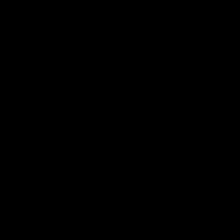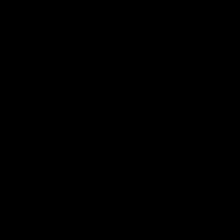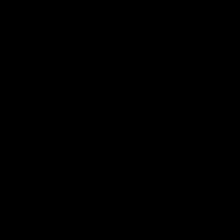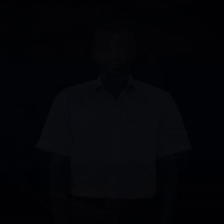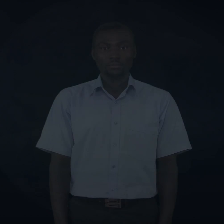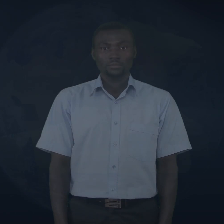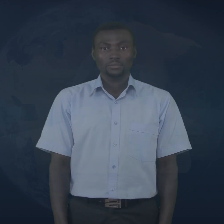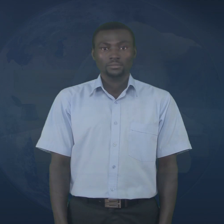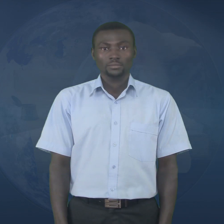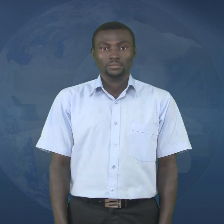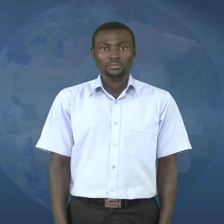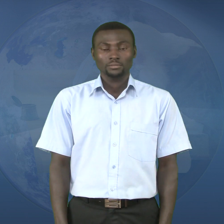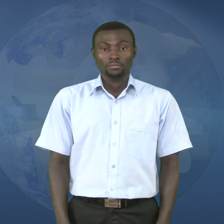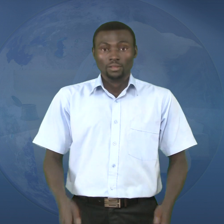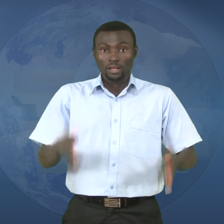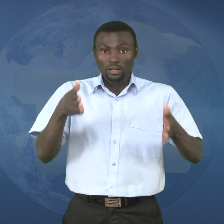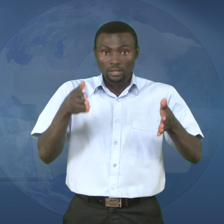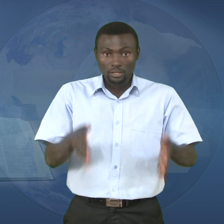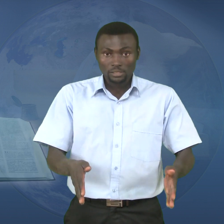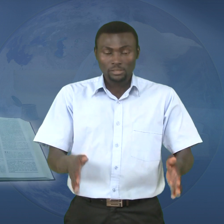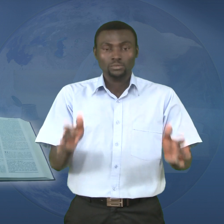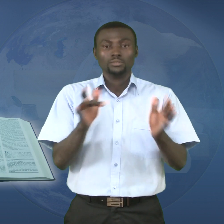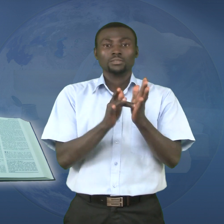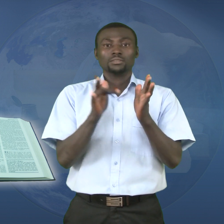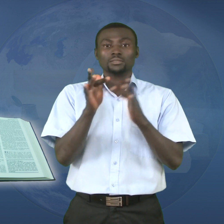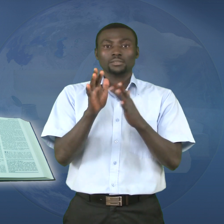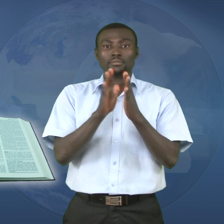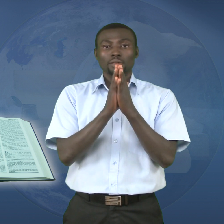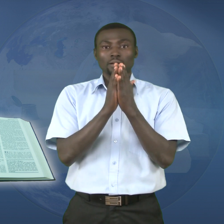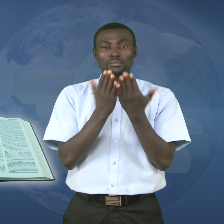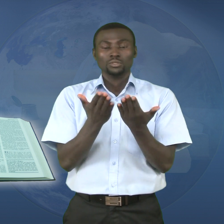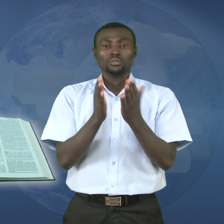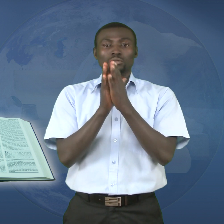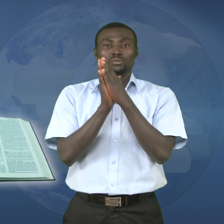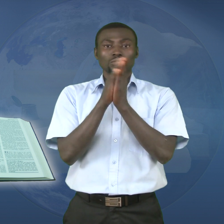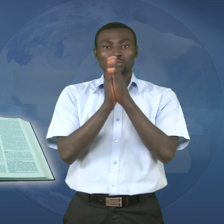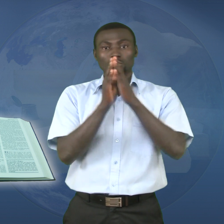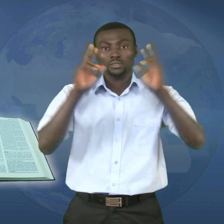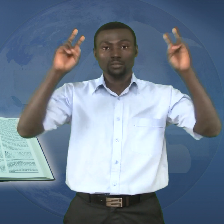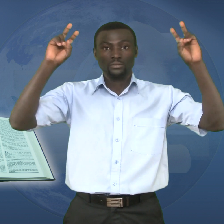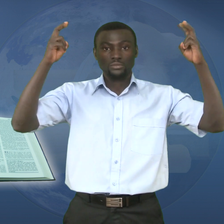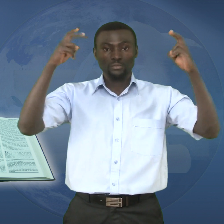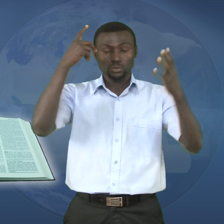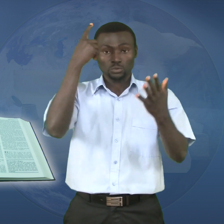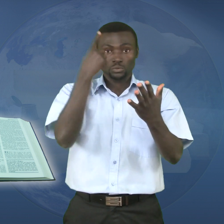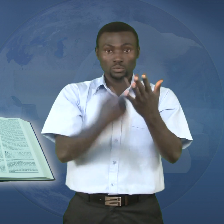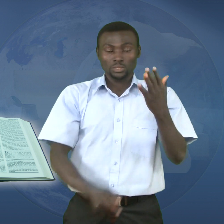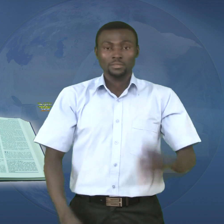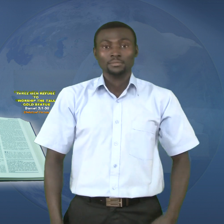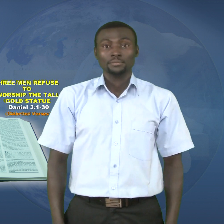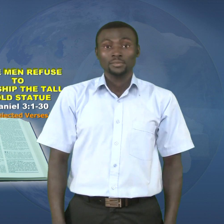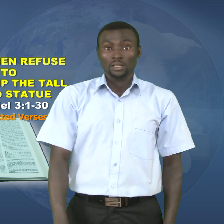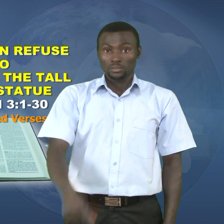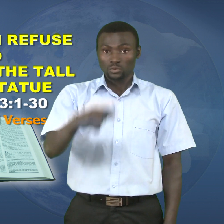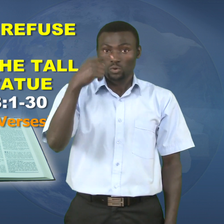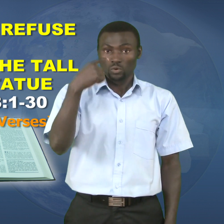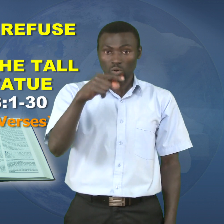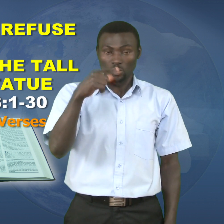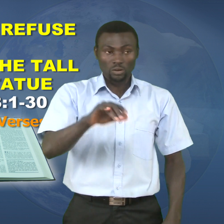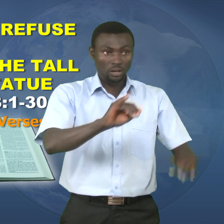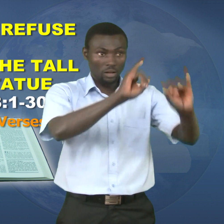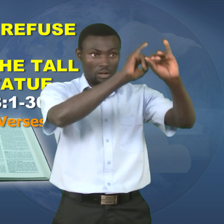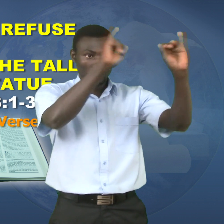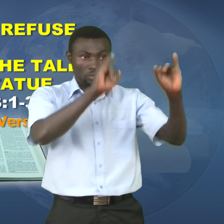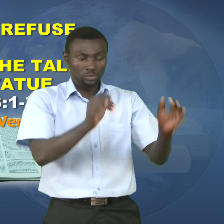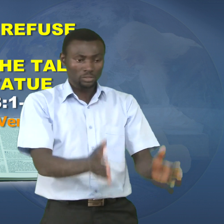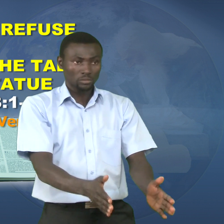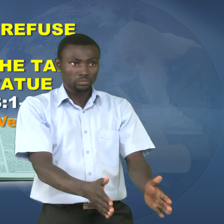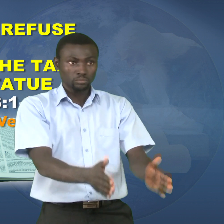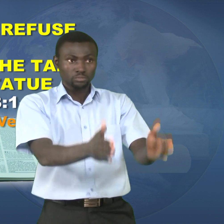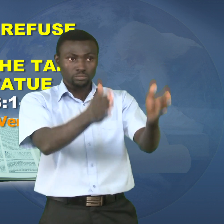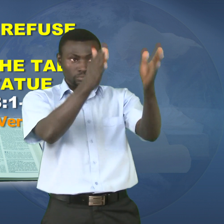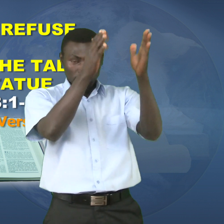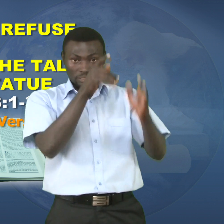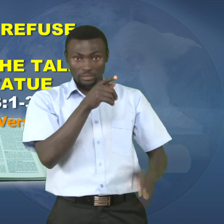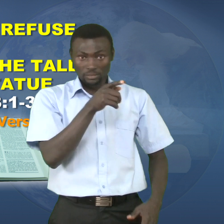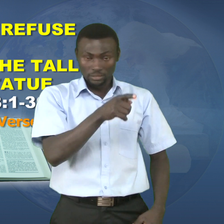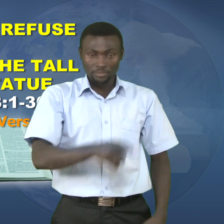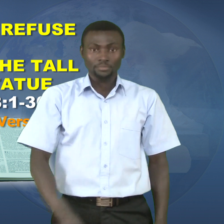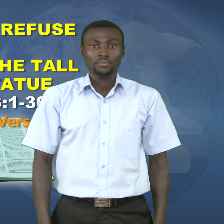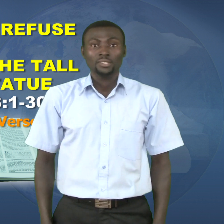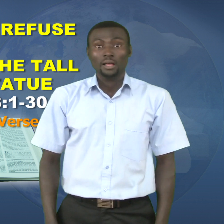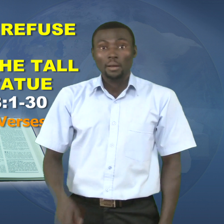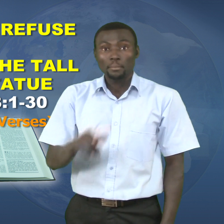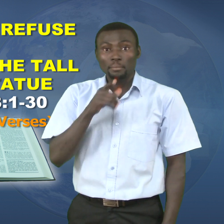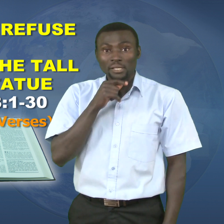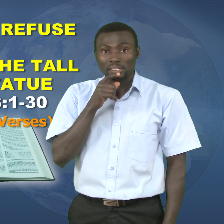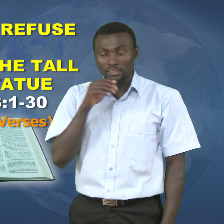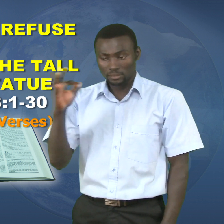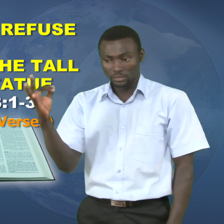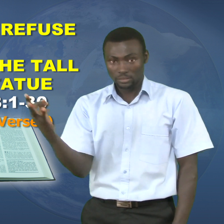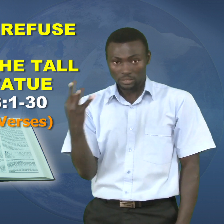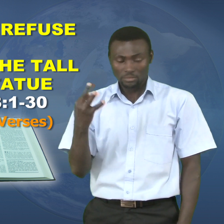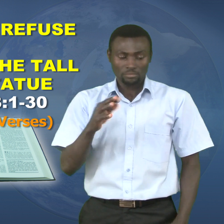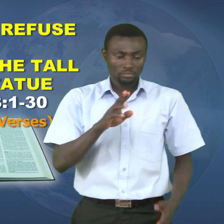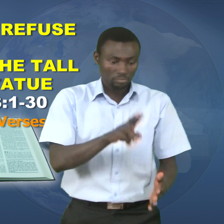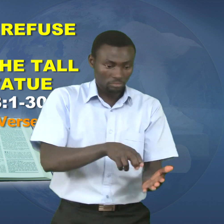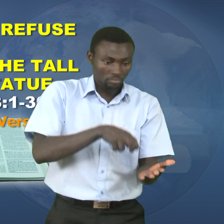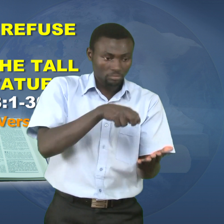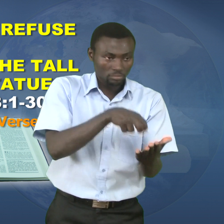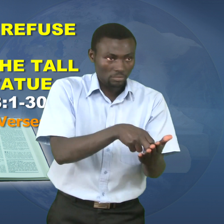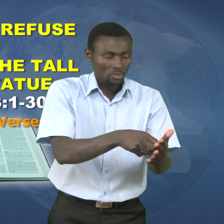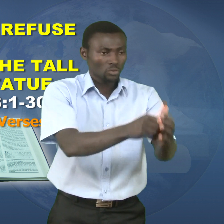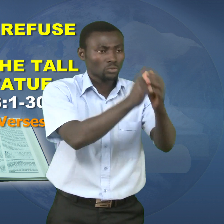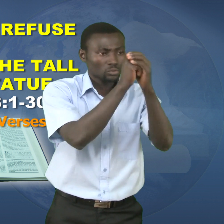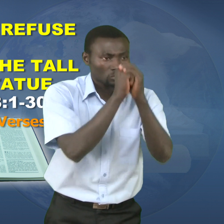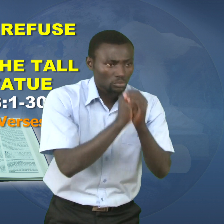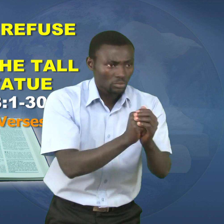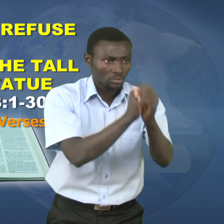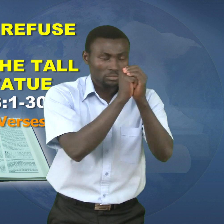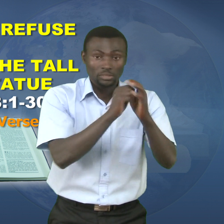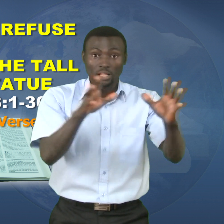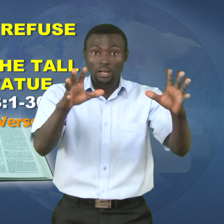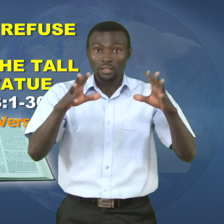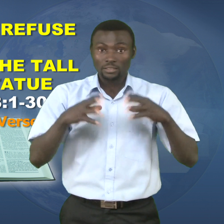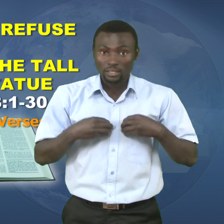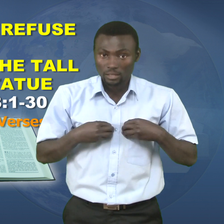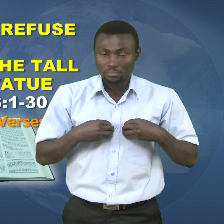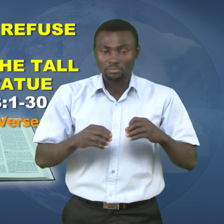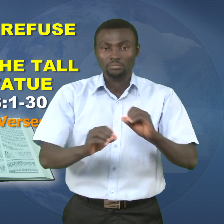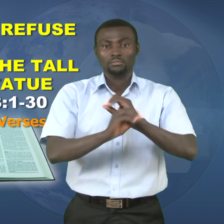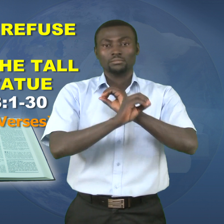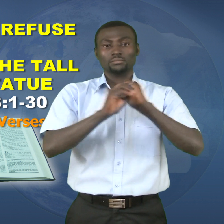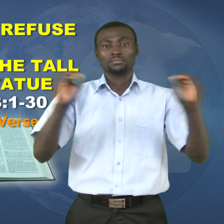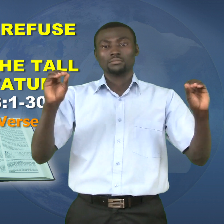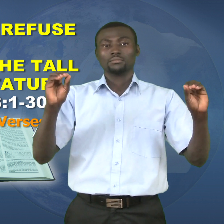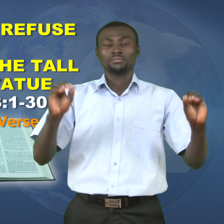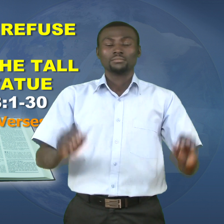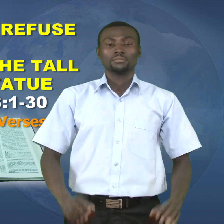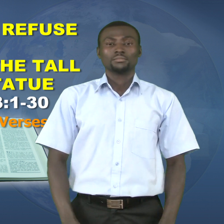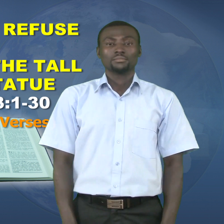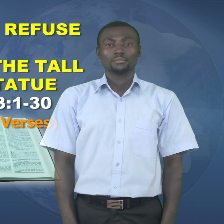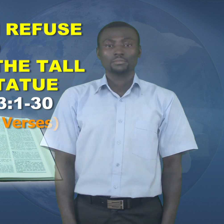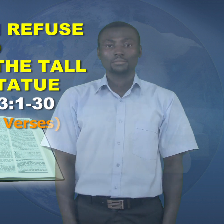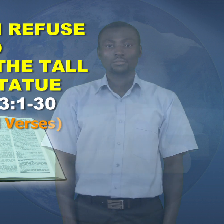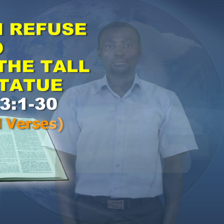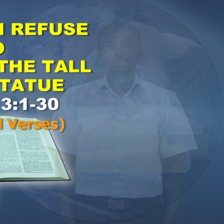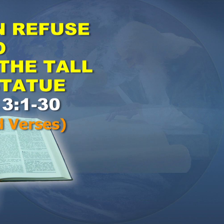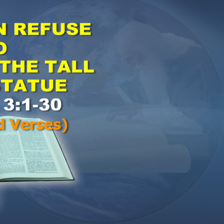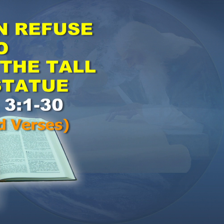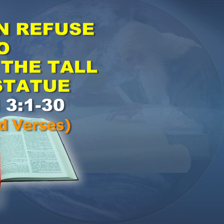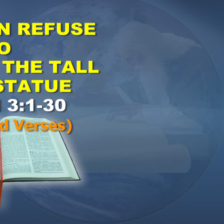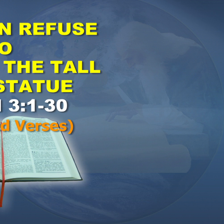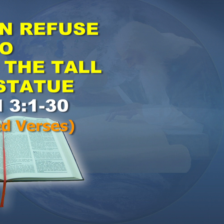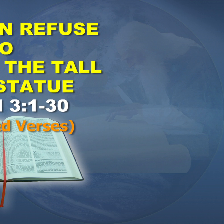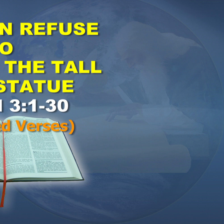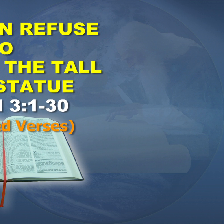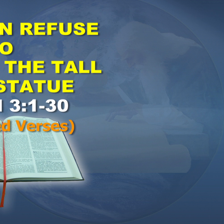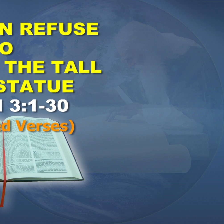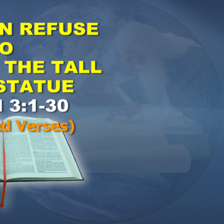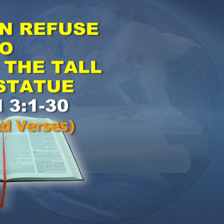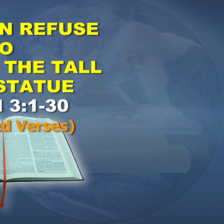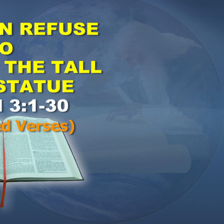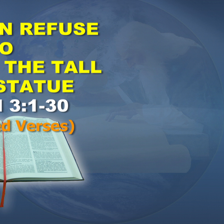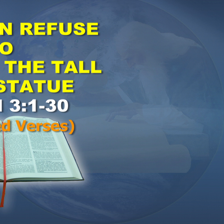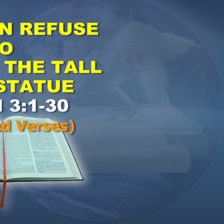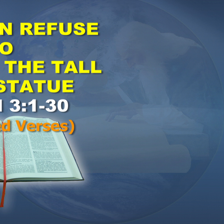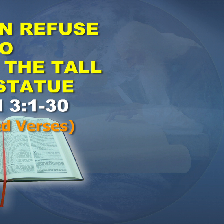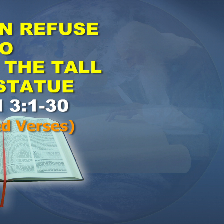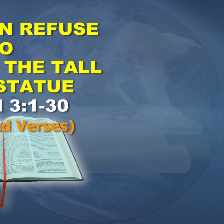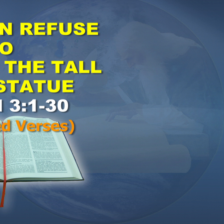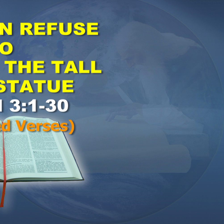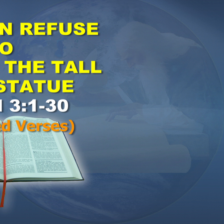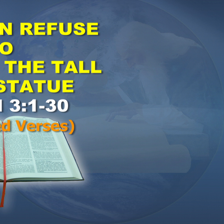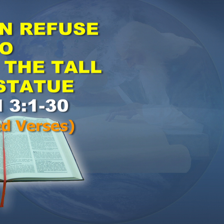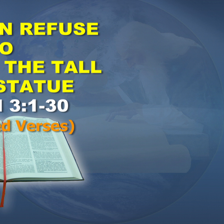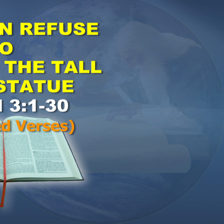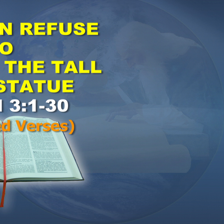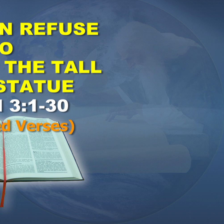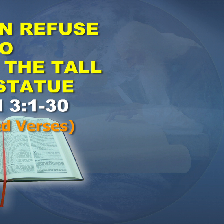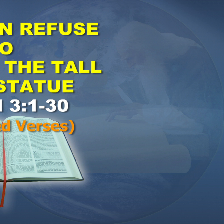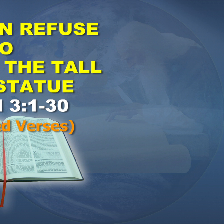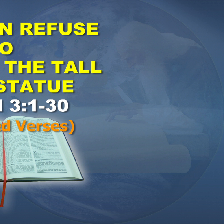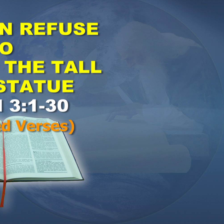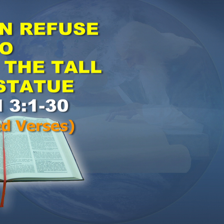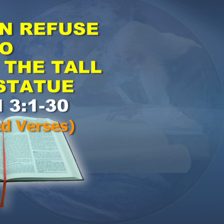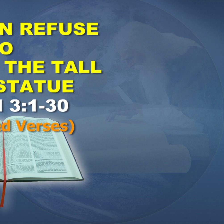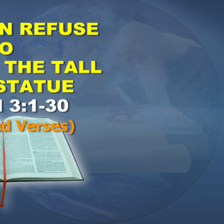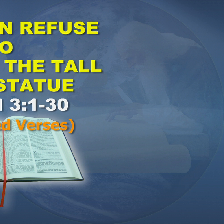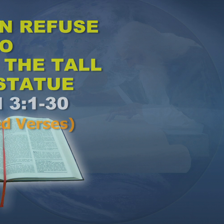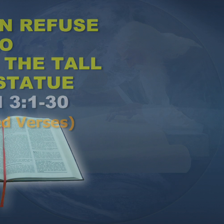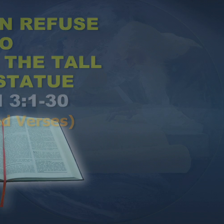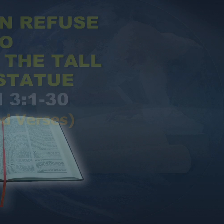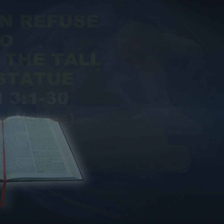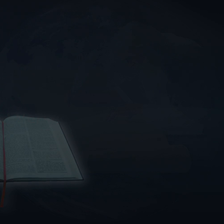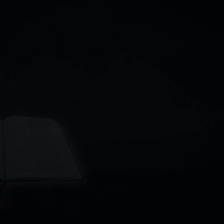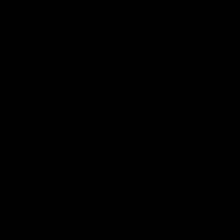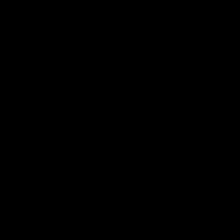Three men refuse to worship the tall gold statue